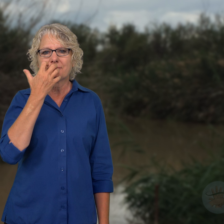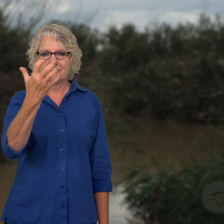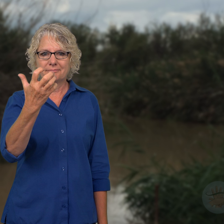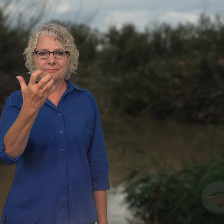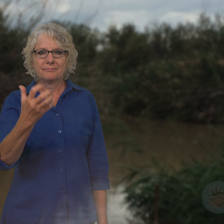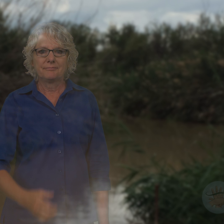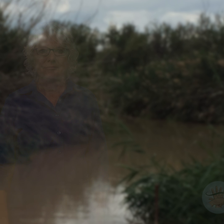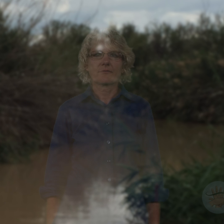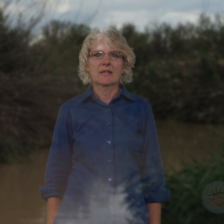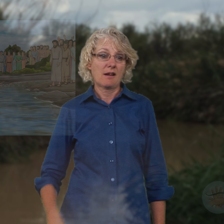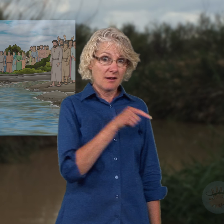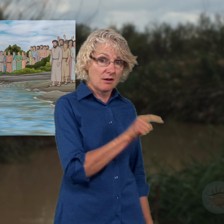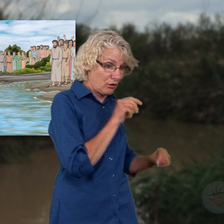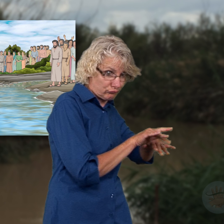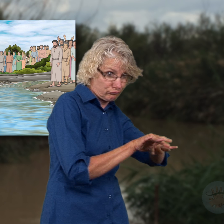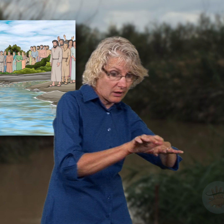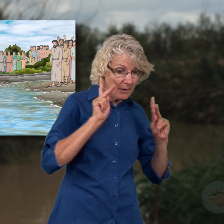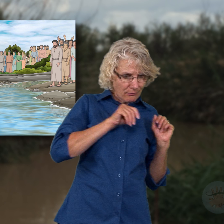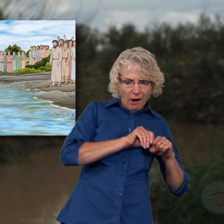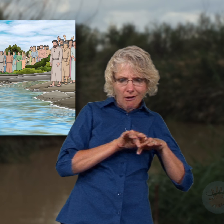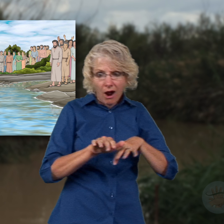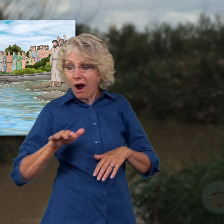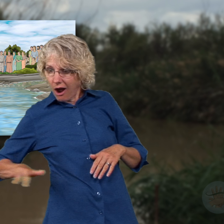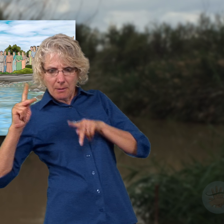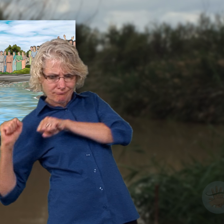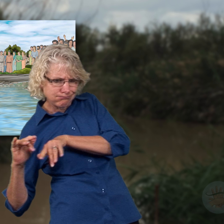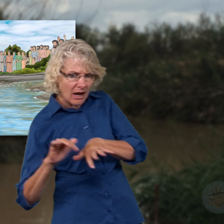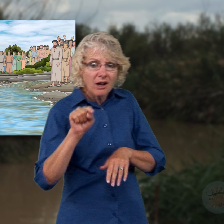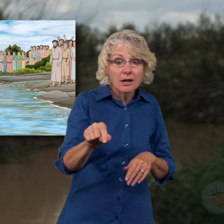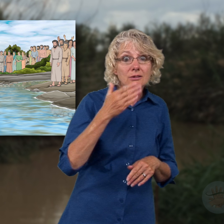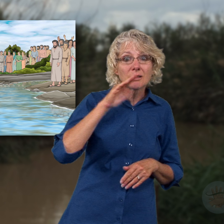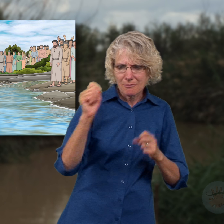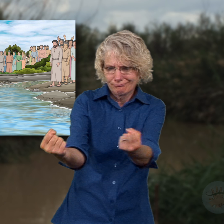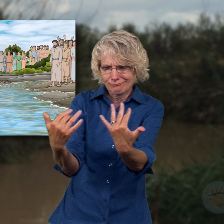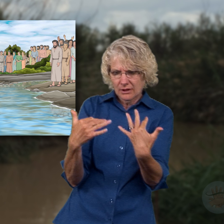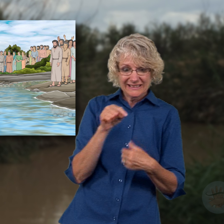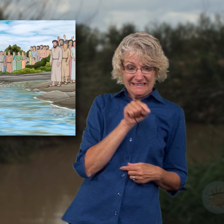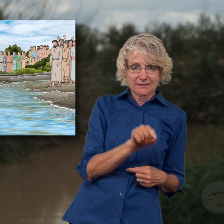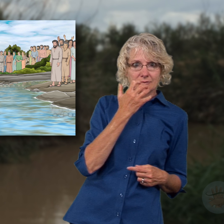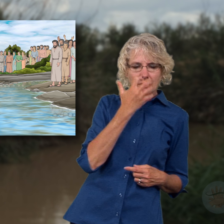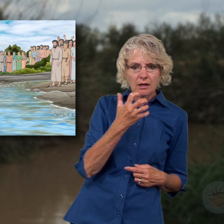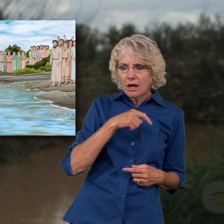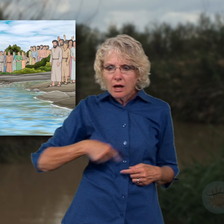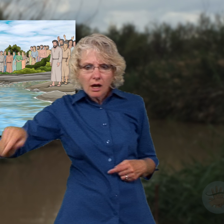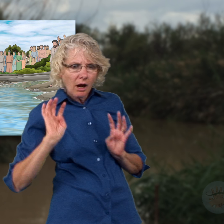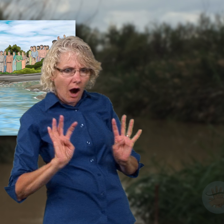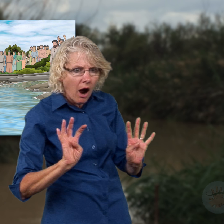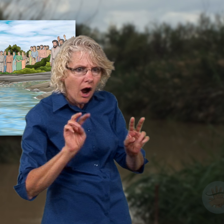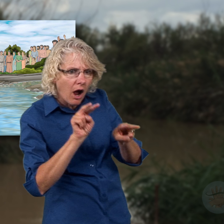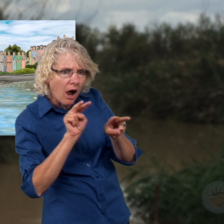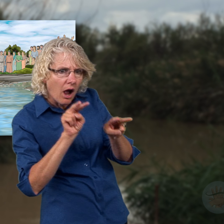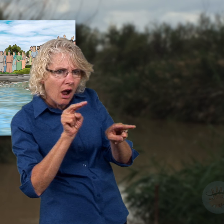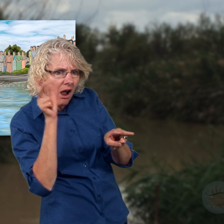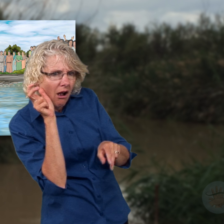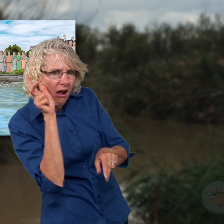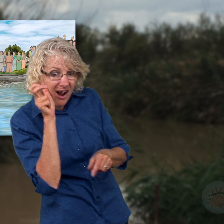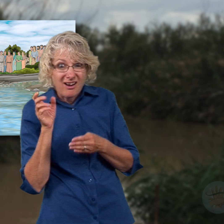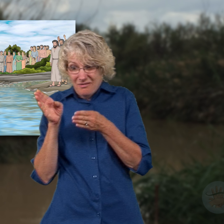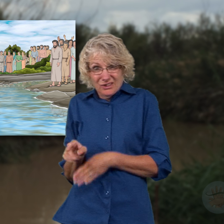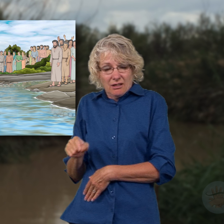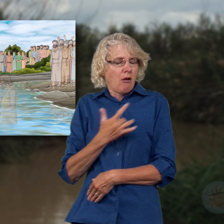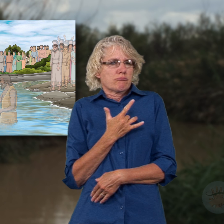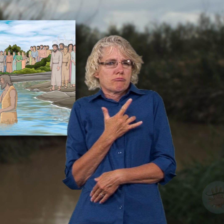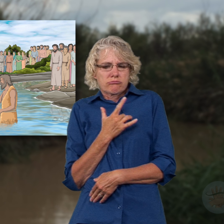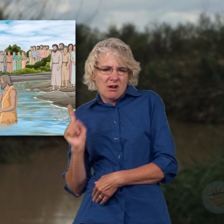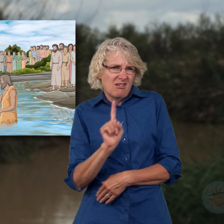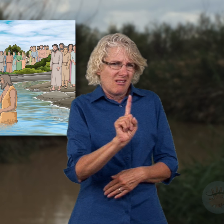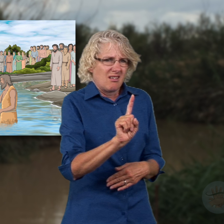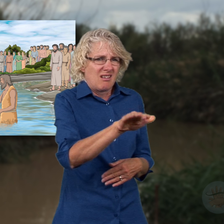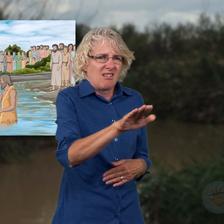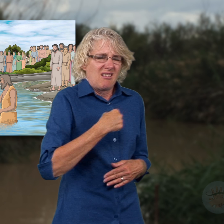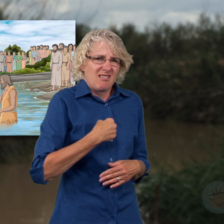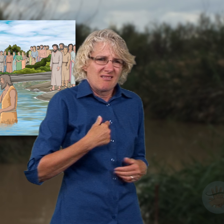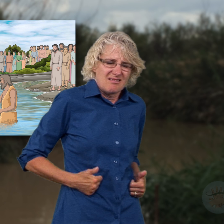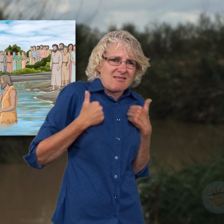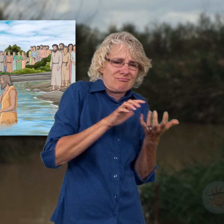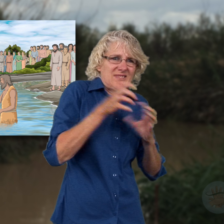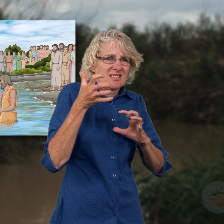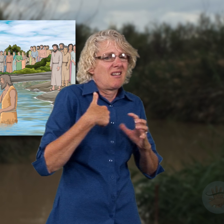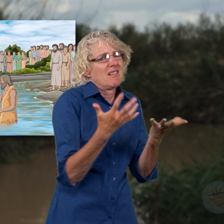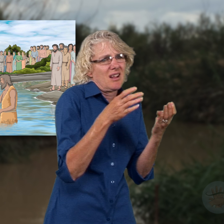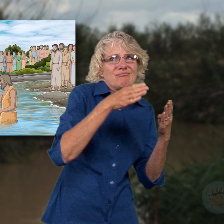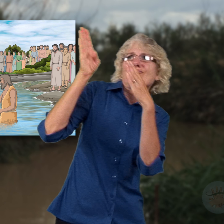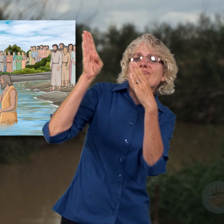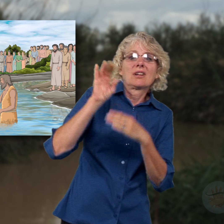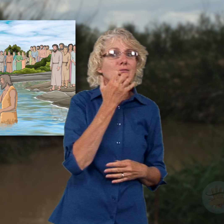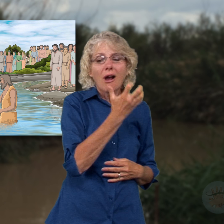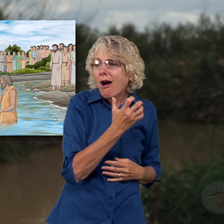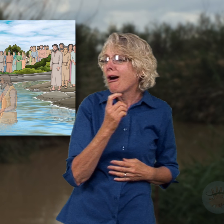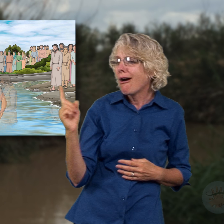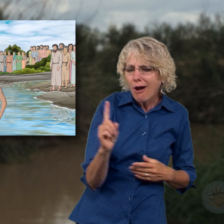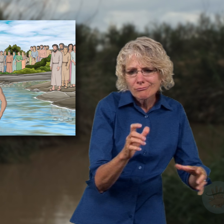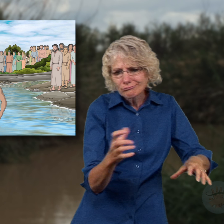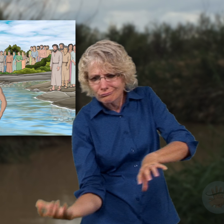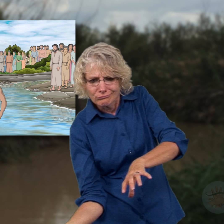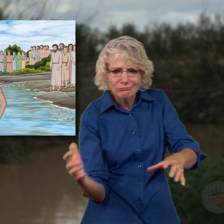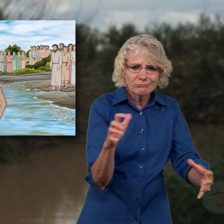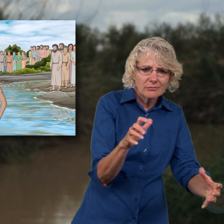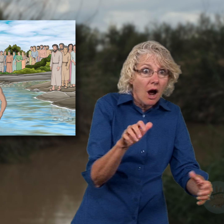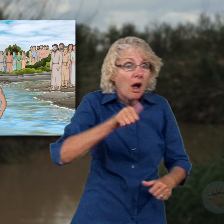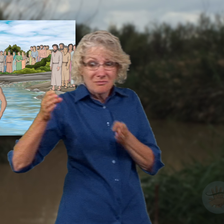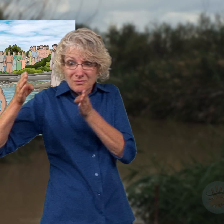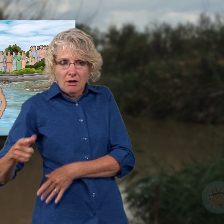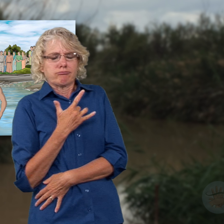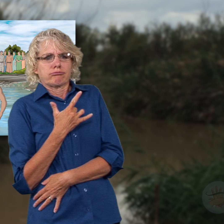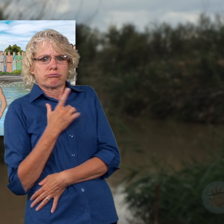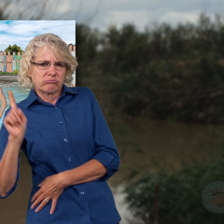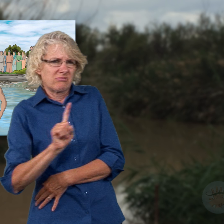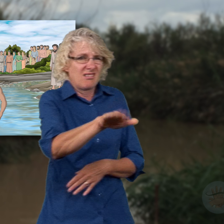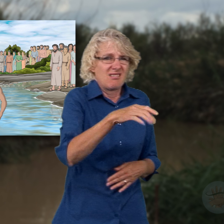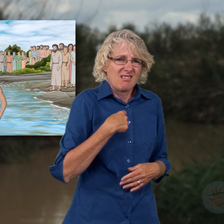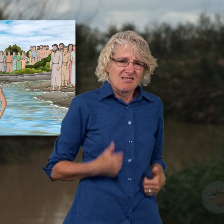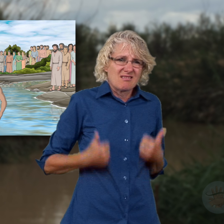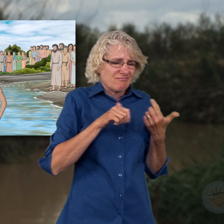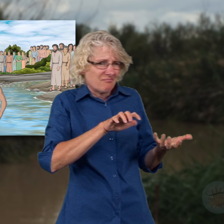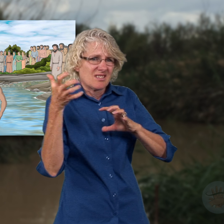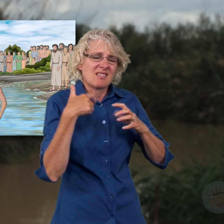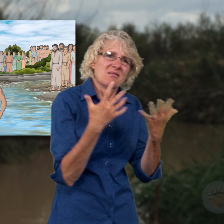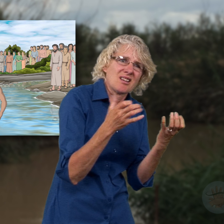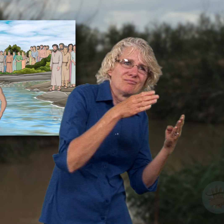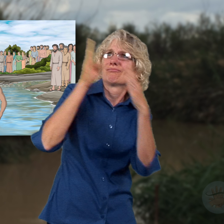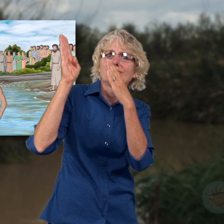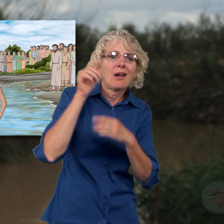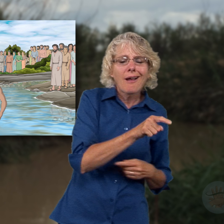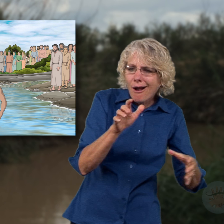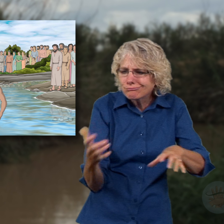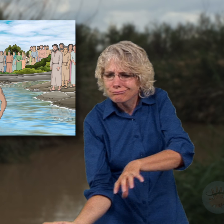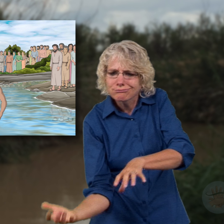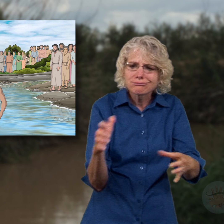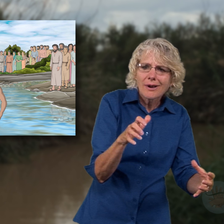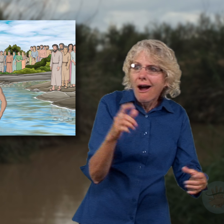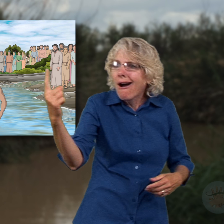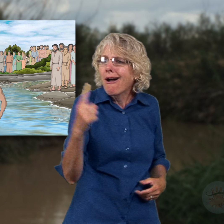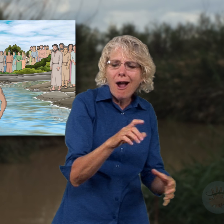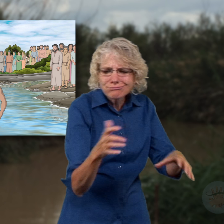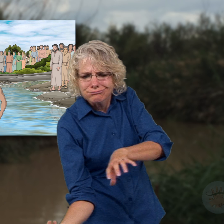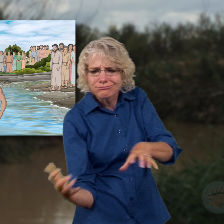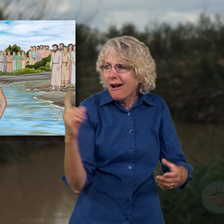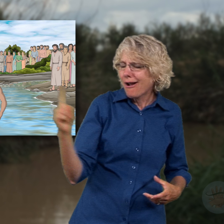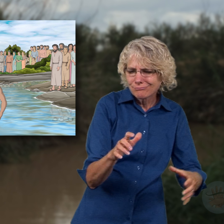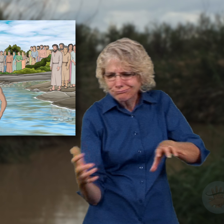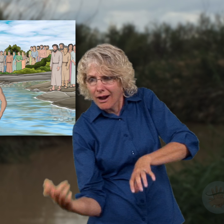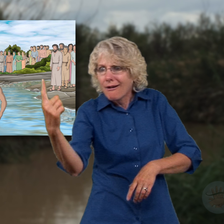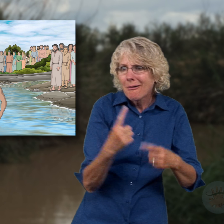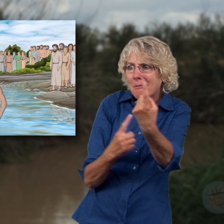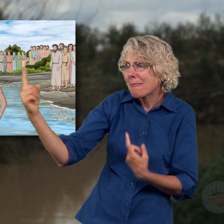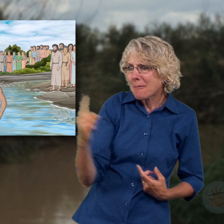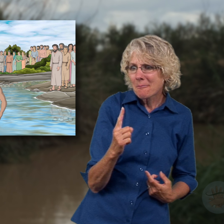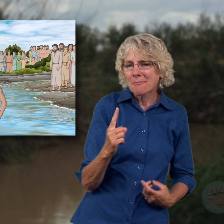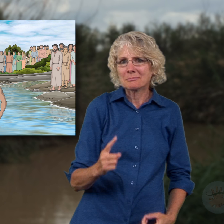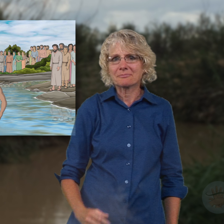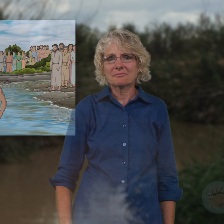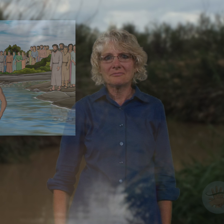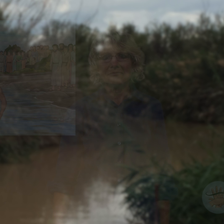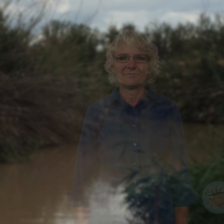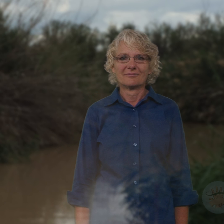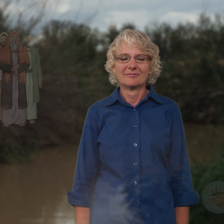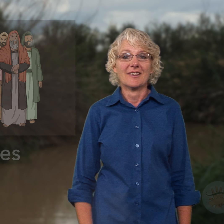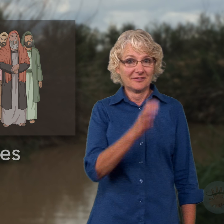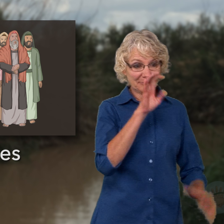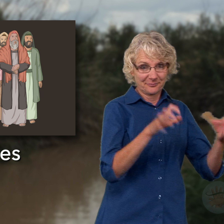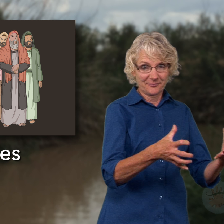Confessing their sins, they were baptized by him in the Jordan River.